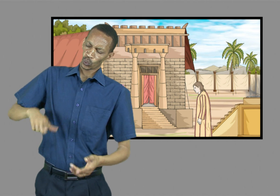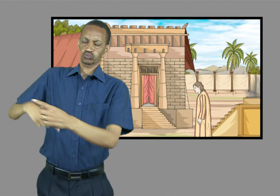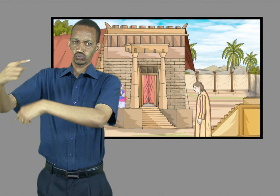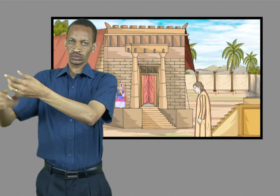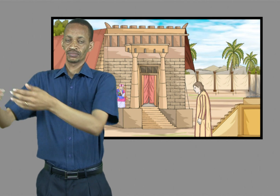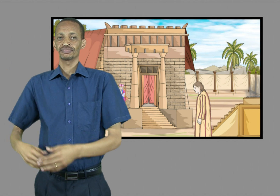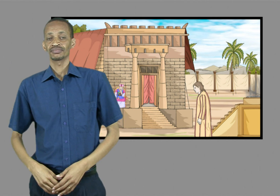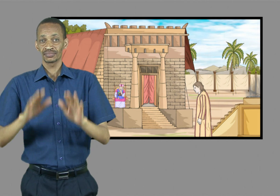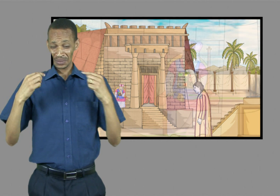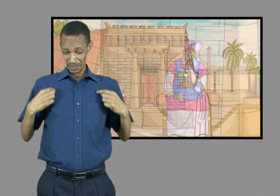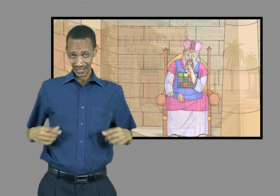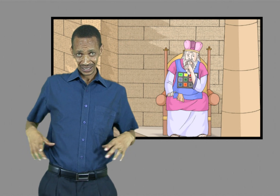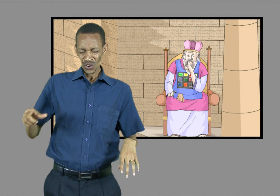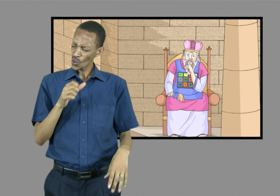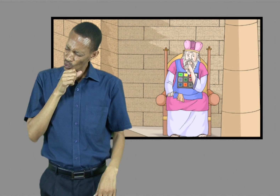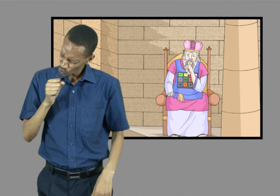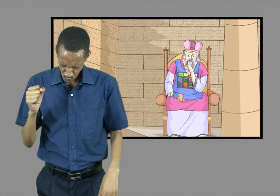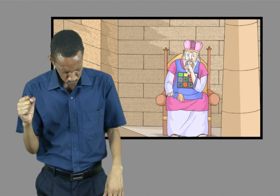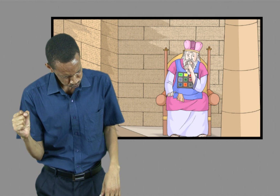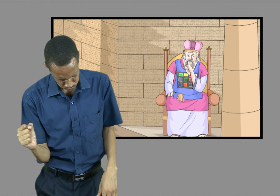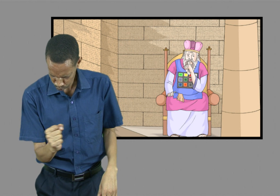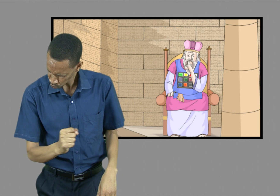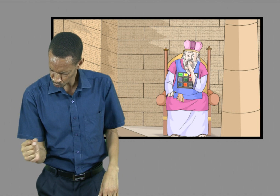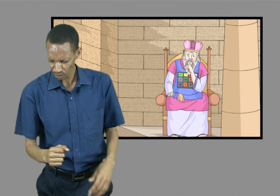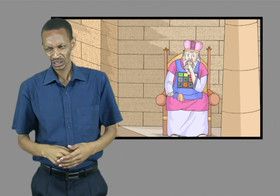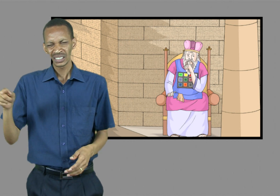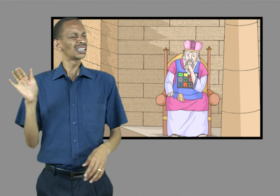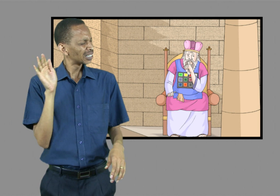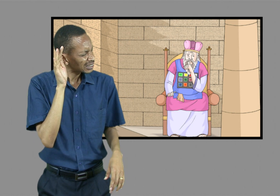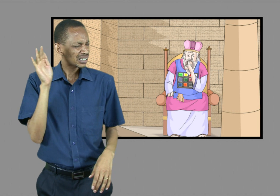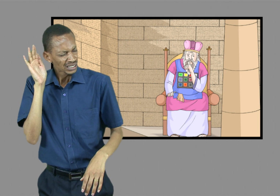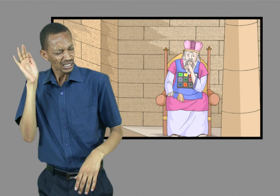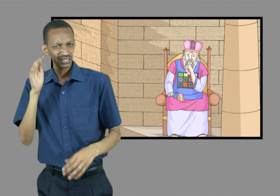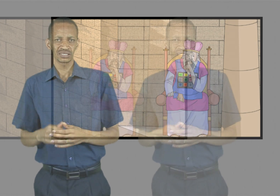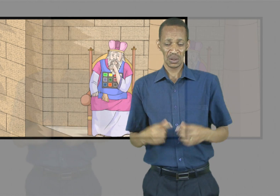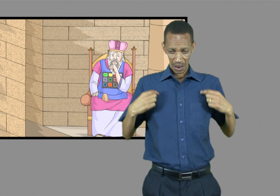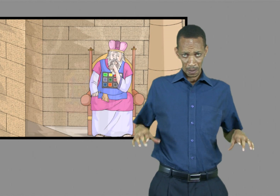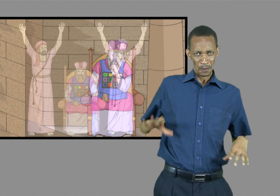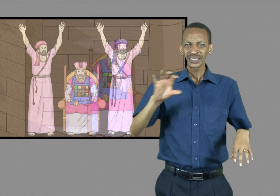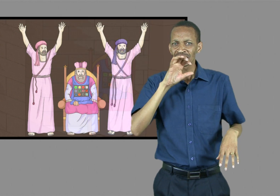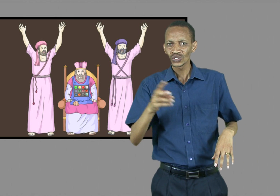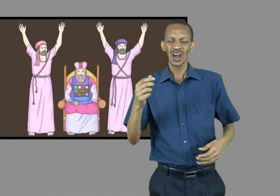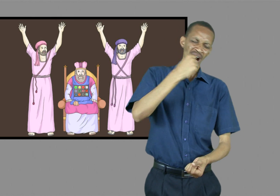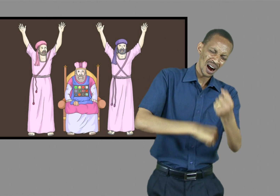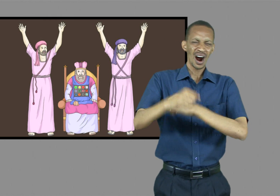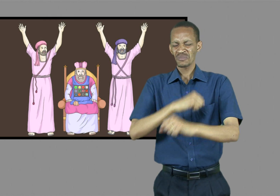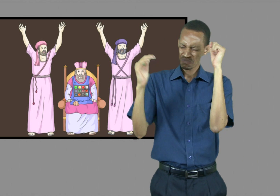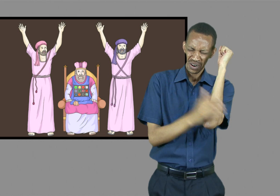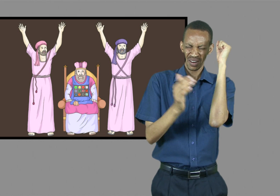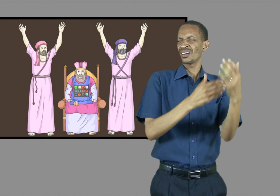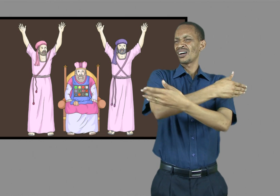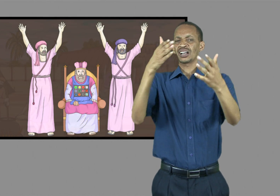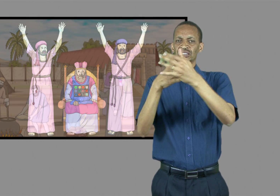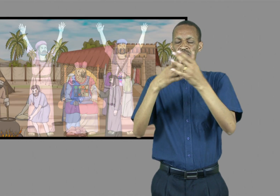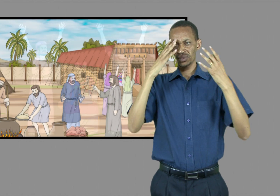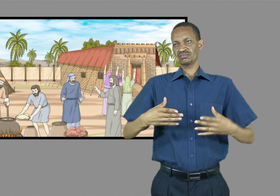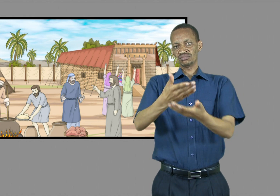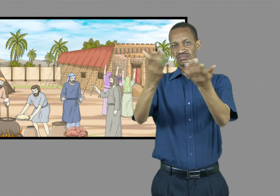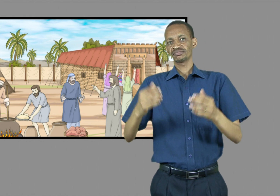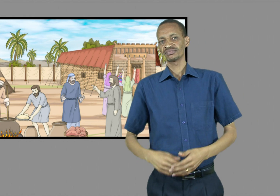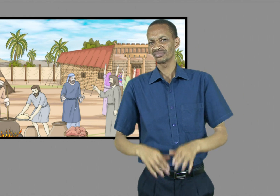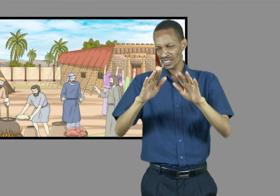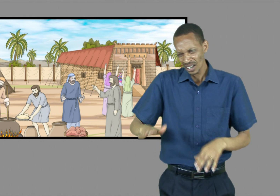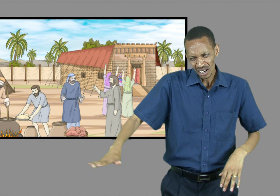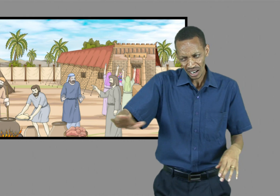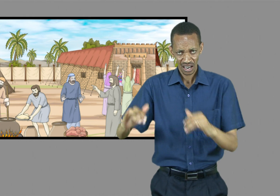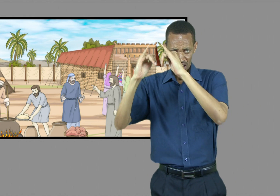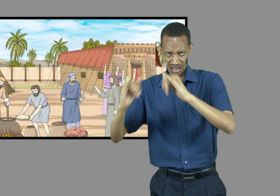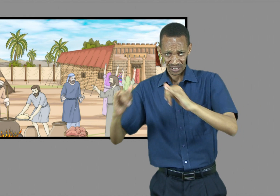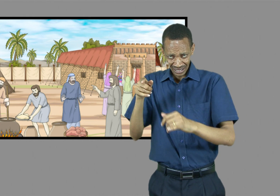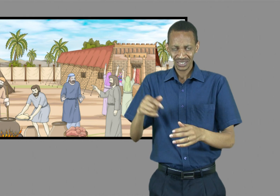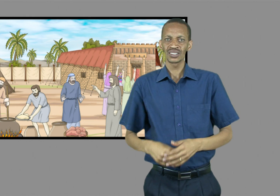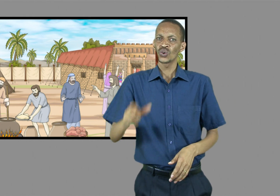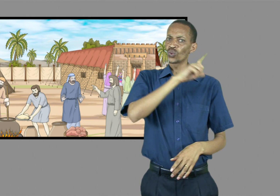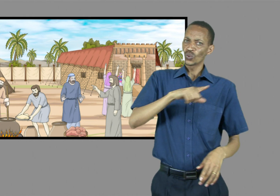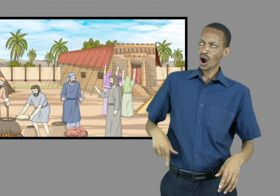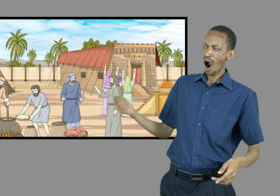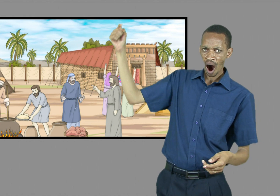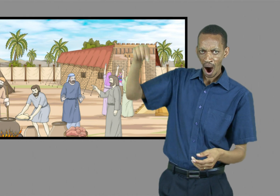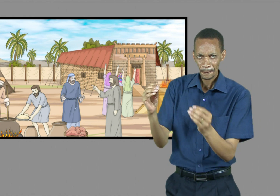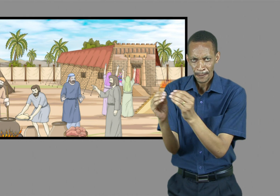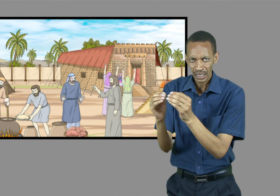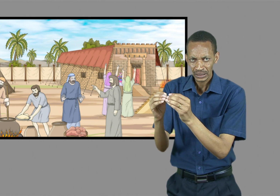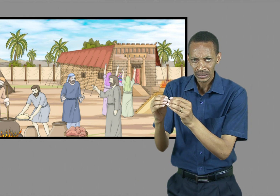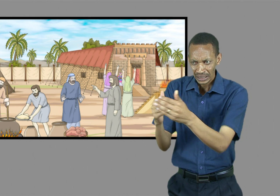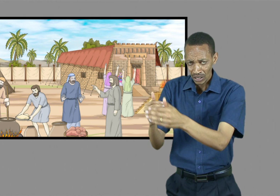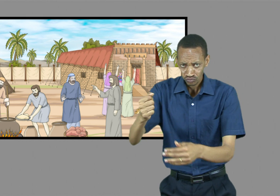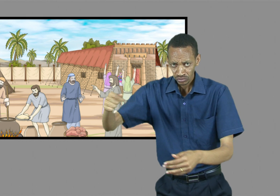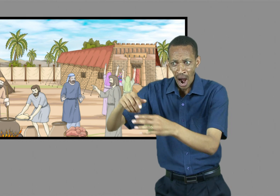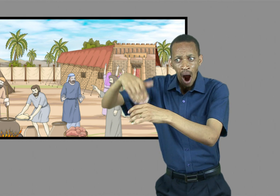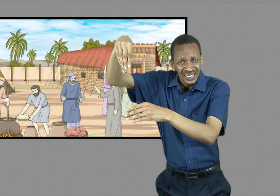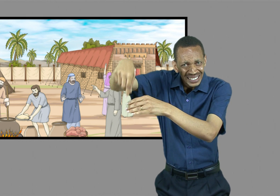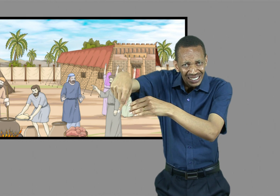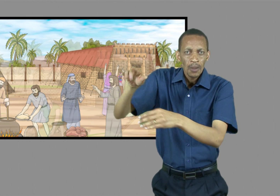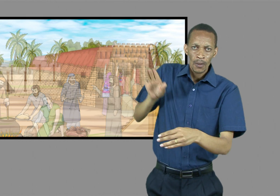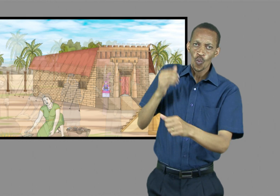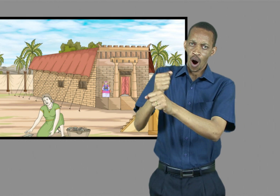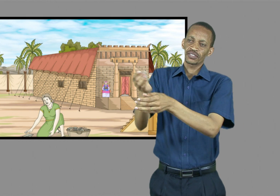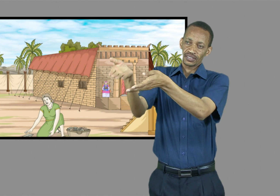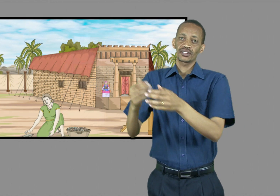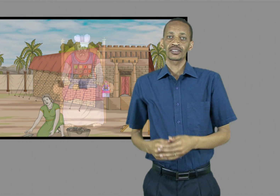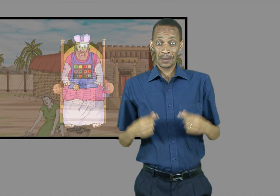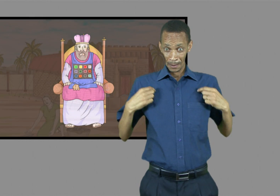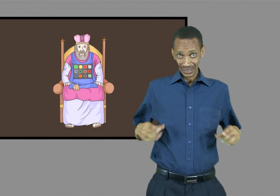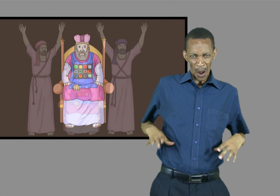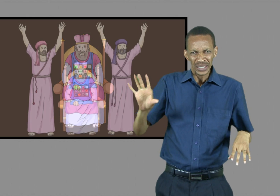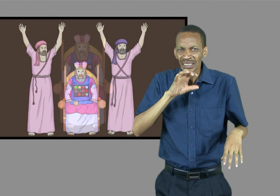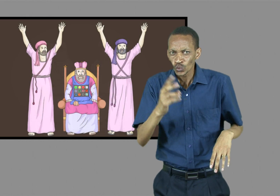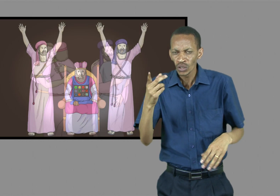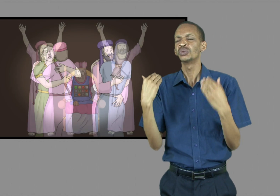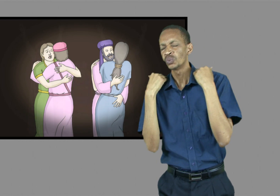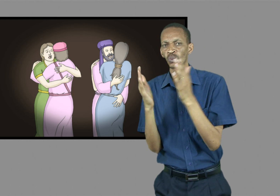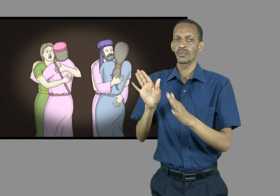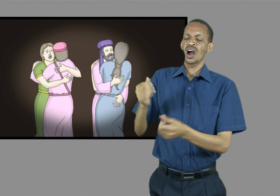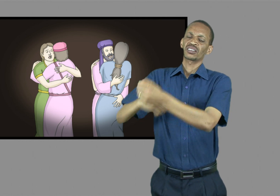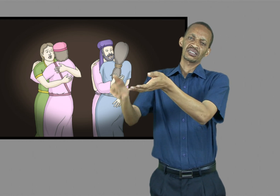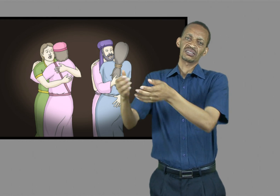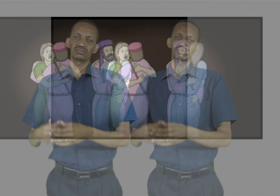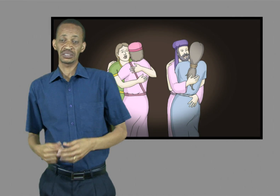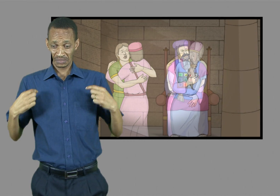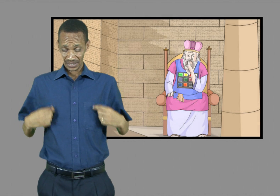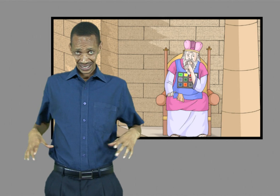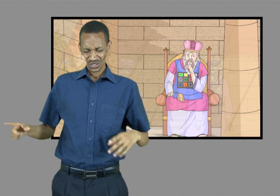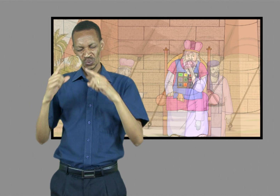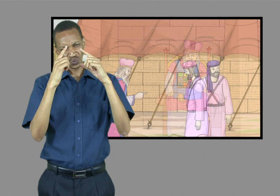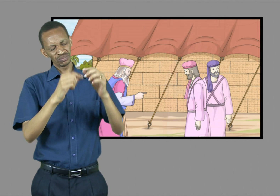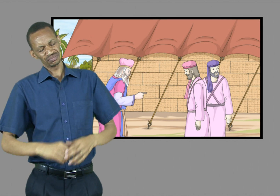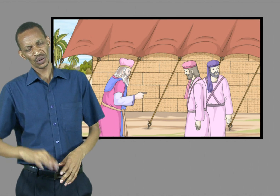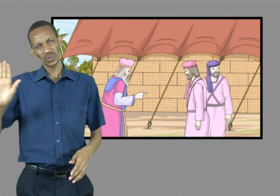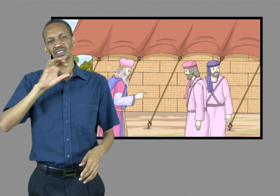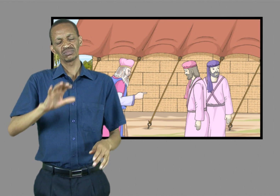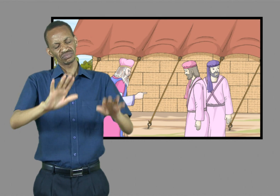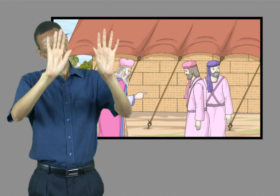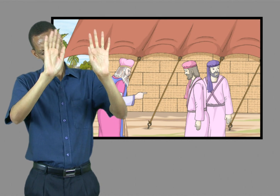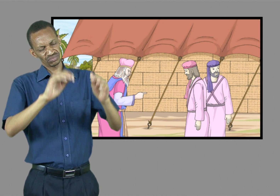Now Eli was very old, and he heard about everything his sons were doing to all Israel and how they were sleeping with the women who served at the entrance to the Tent of Meeting.